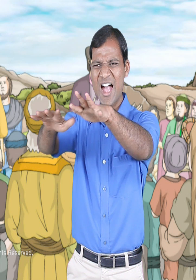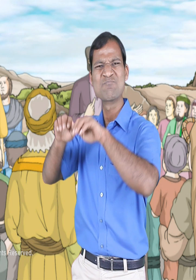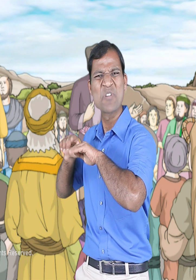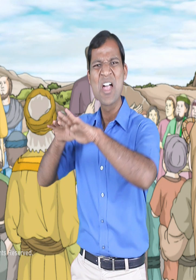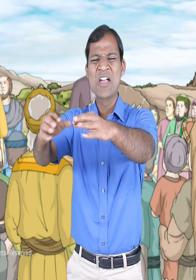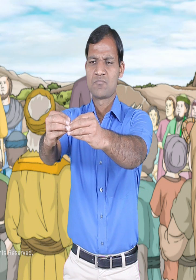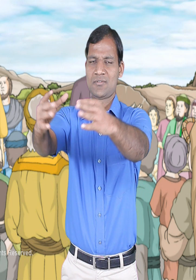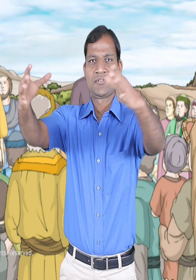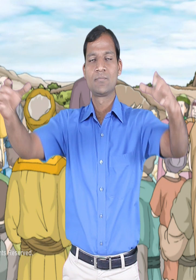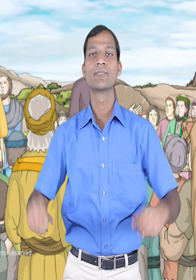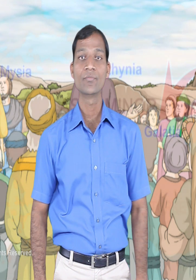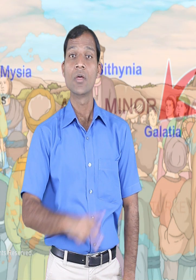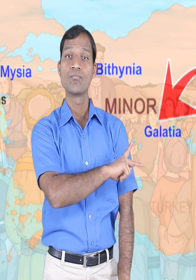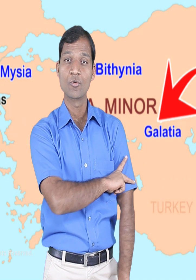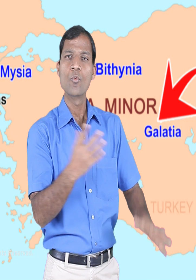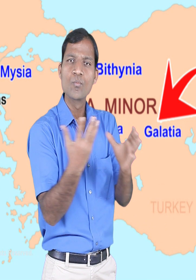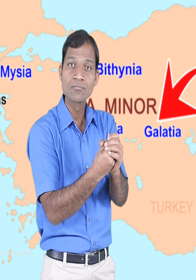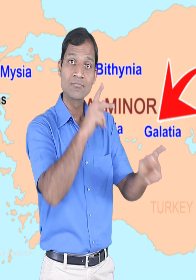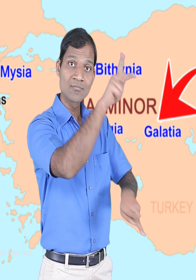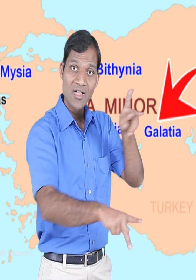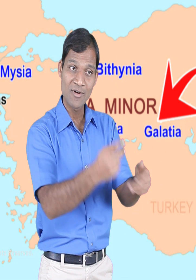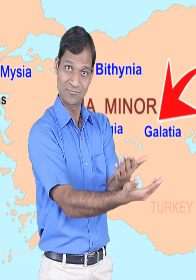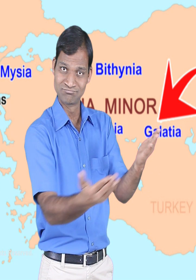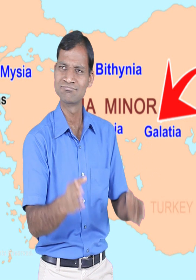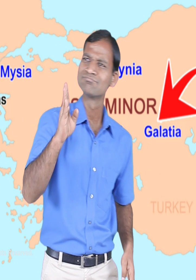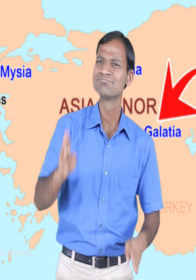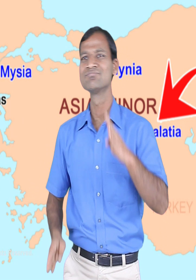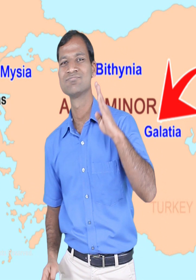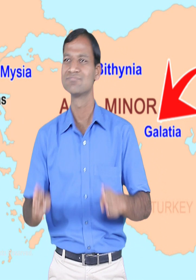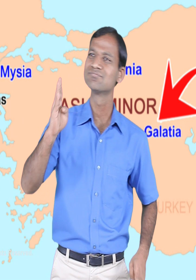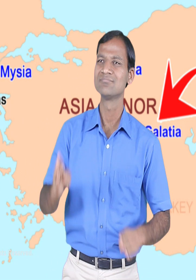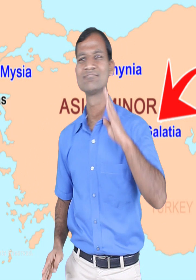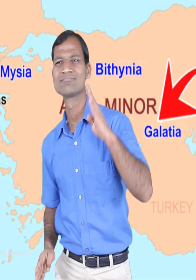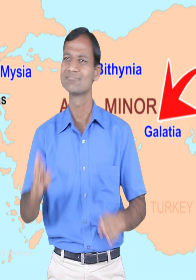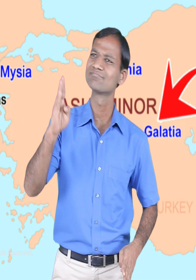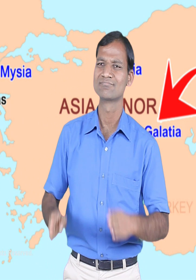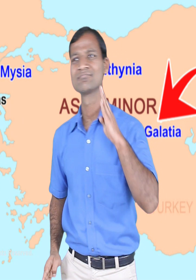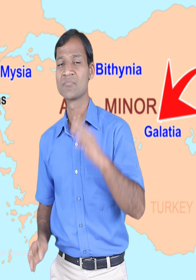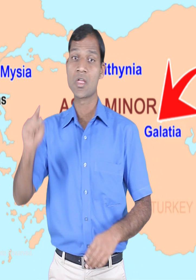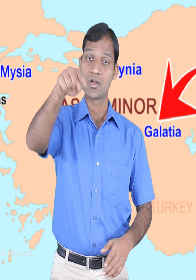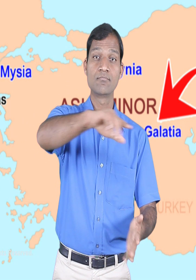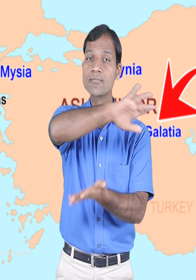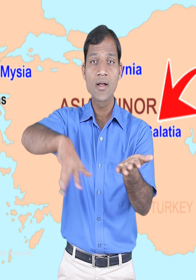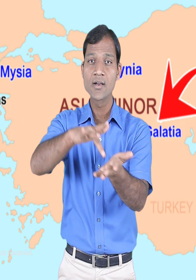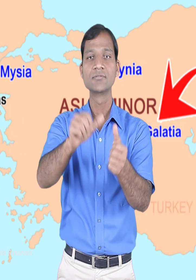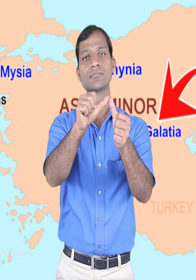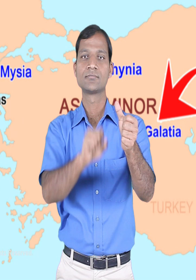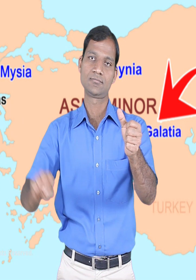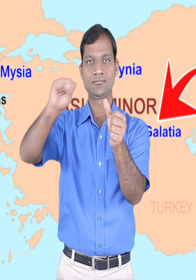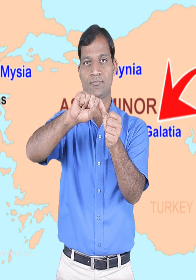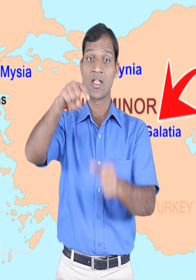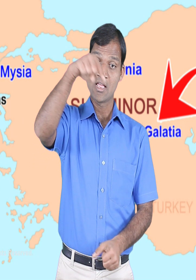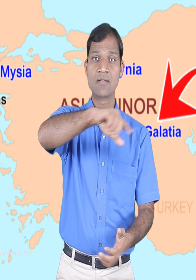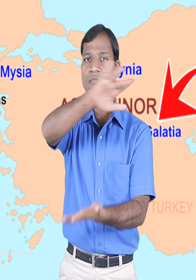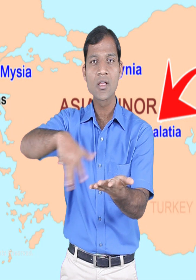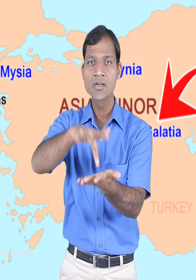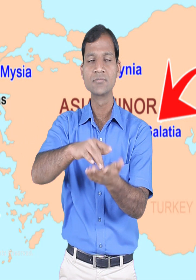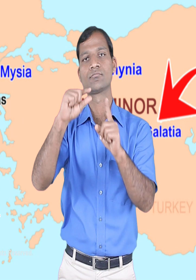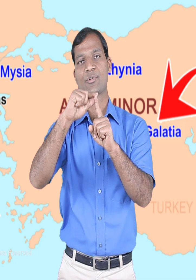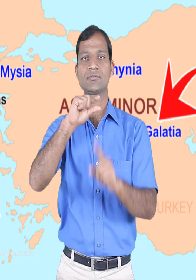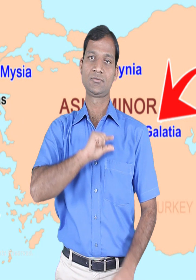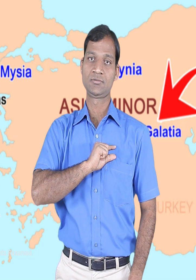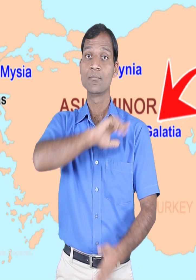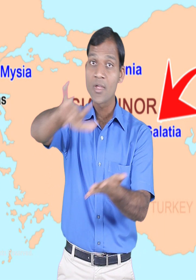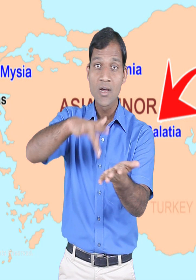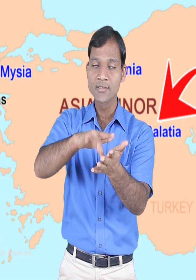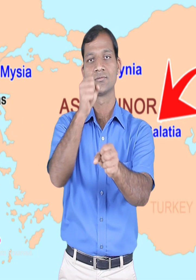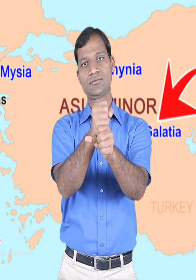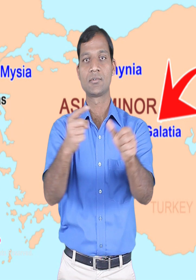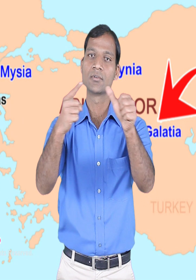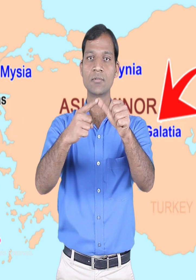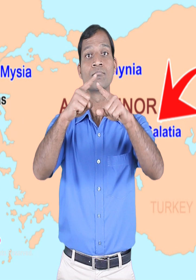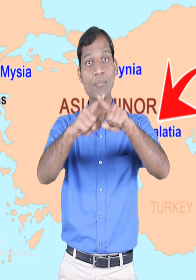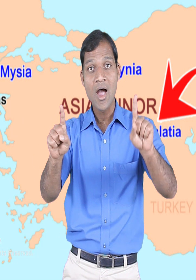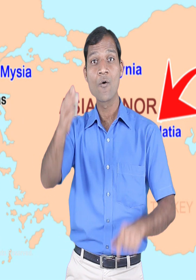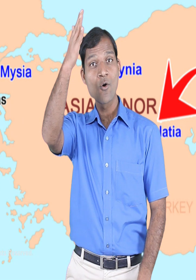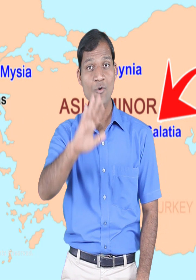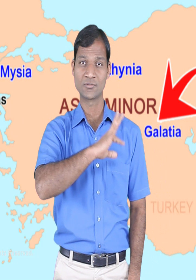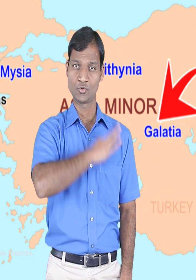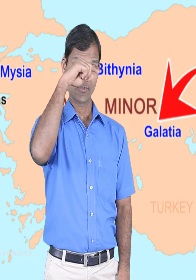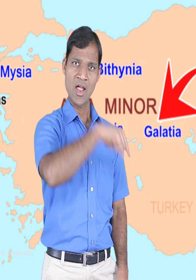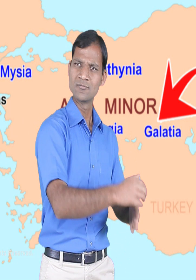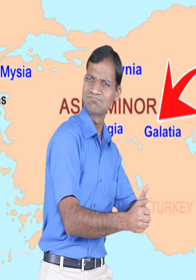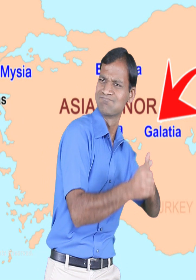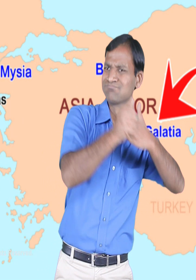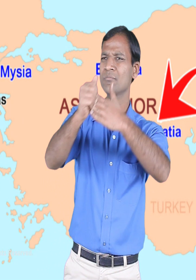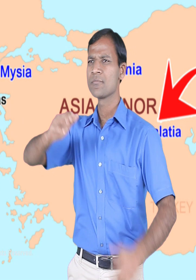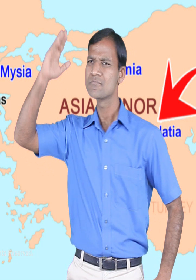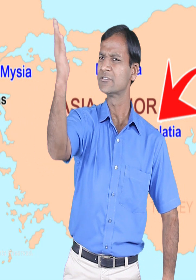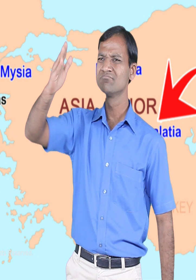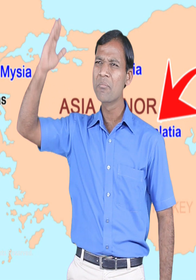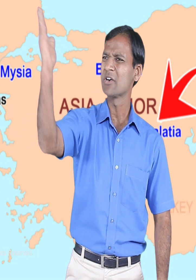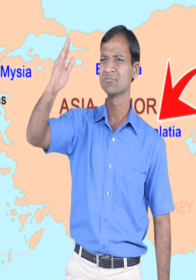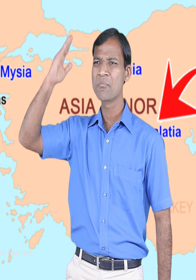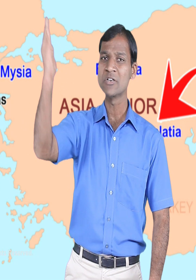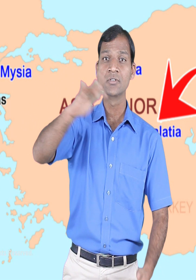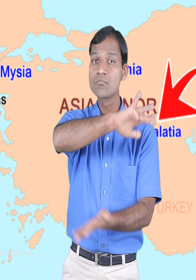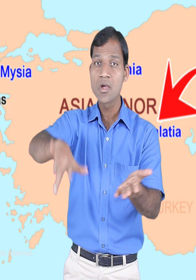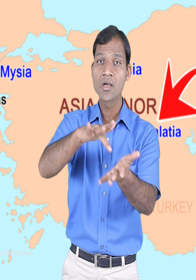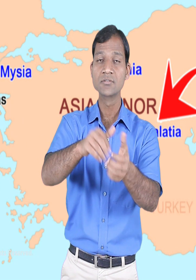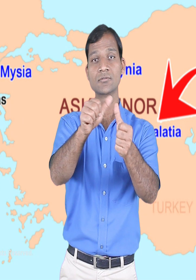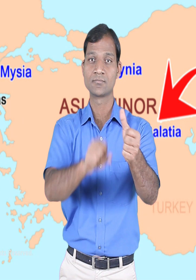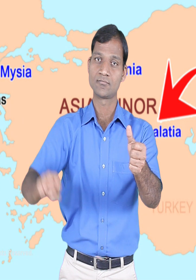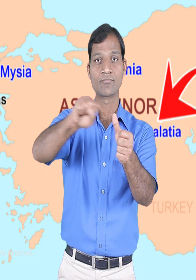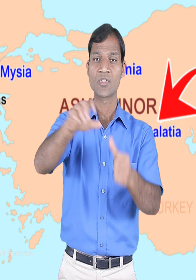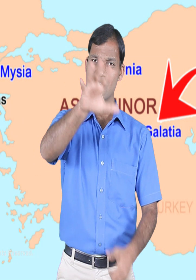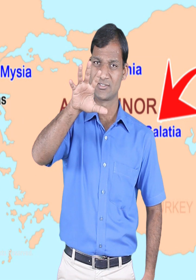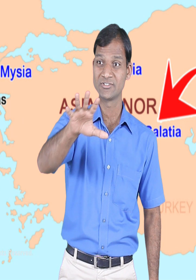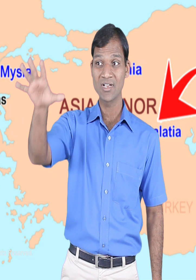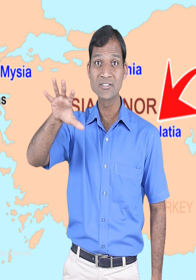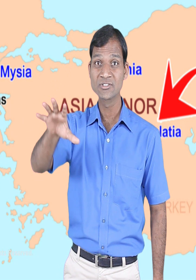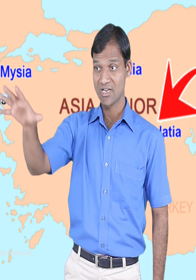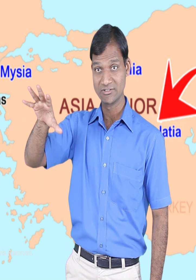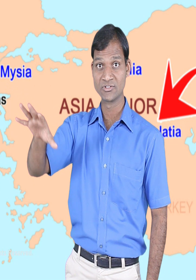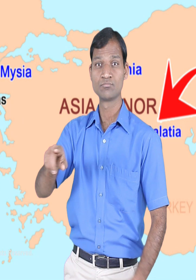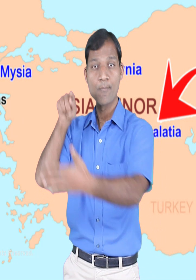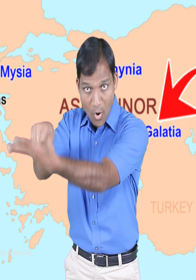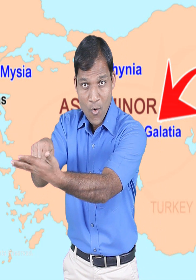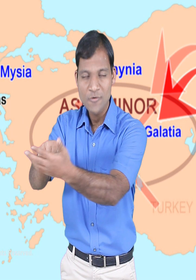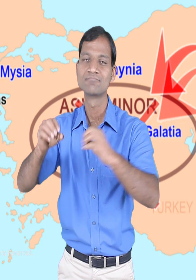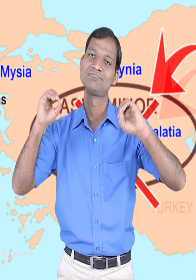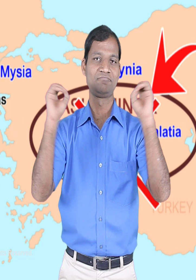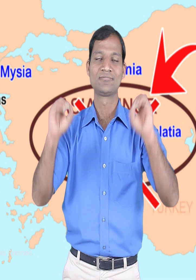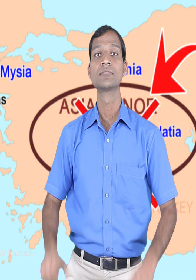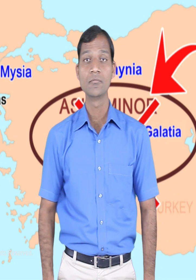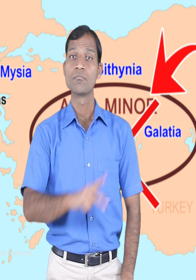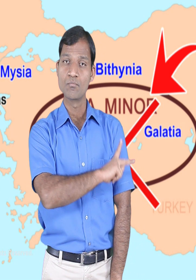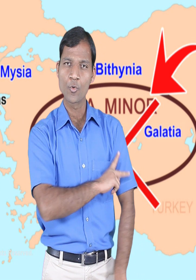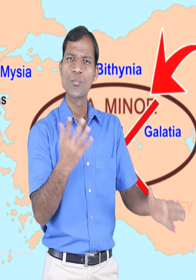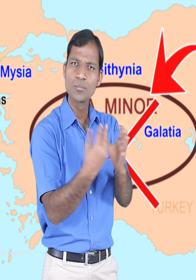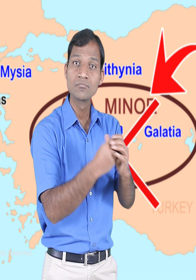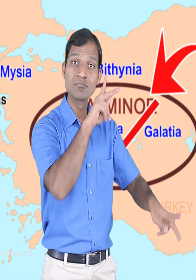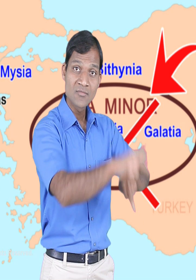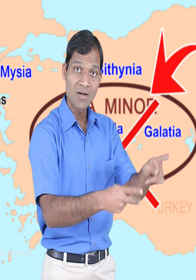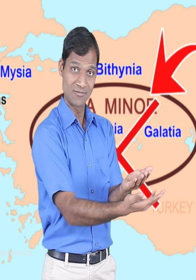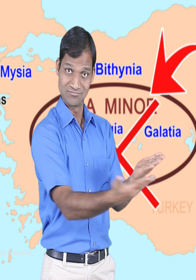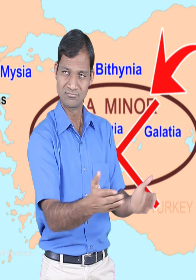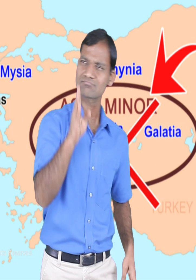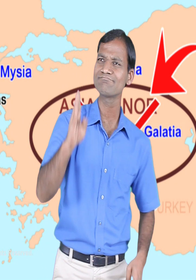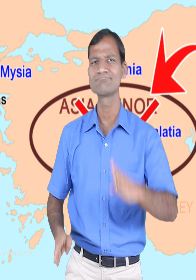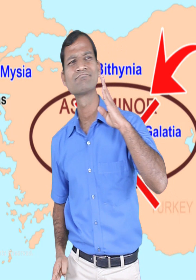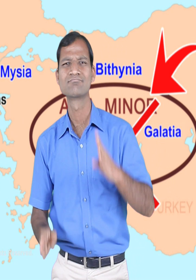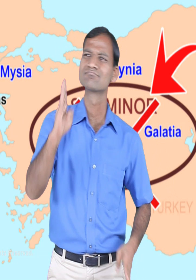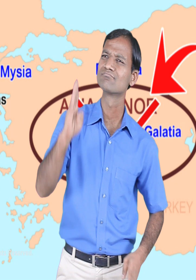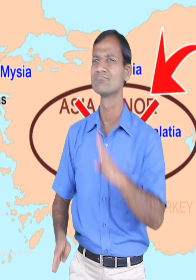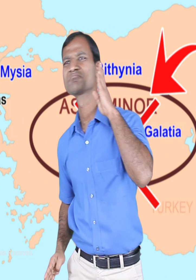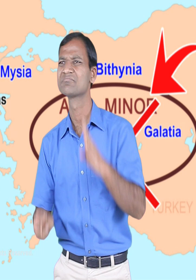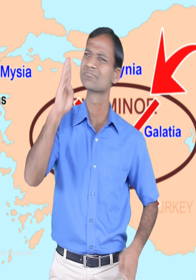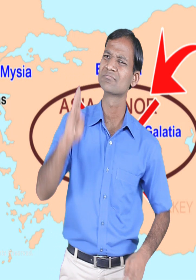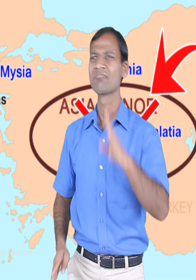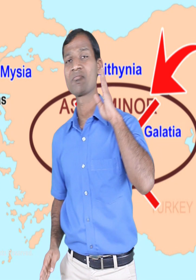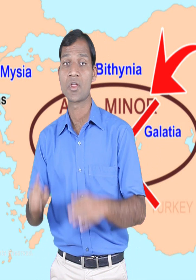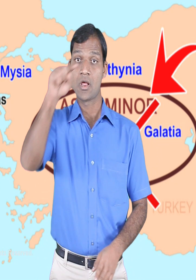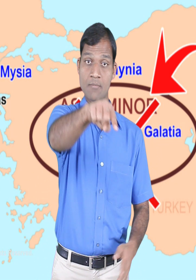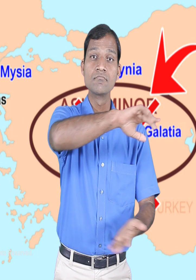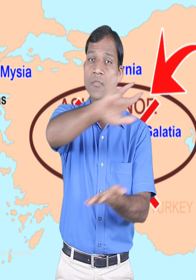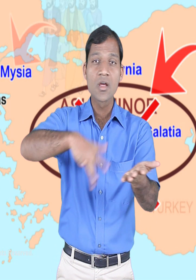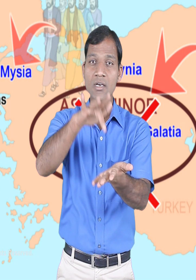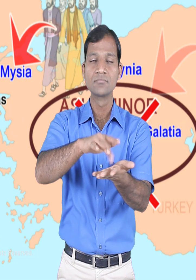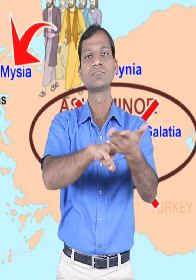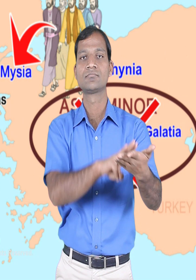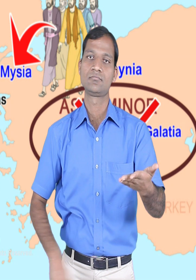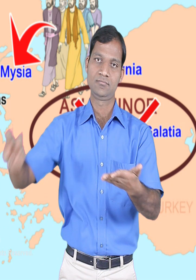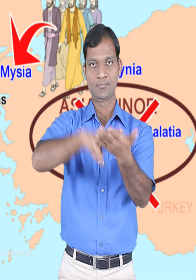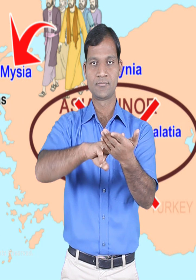After the Holy Spirit had prevented them from speaking the word in the province of Asia, they traveled through the region of Phrygia and Galatia.